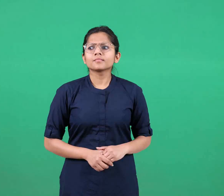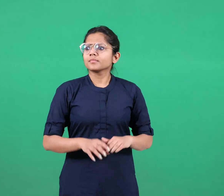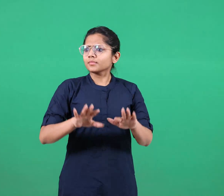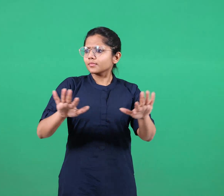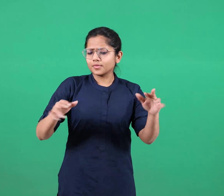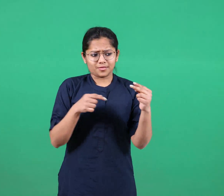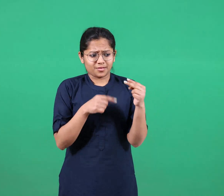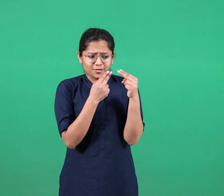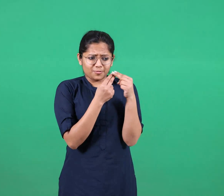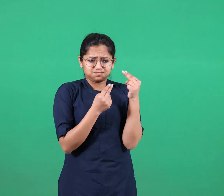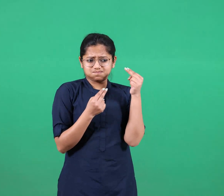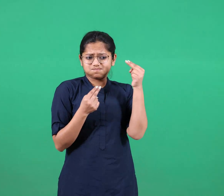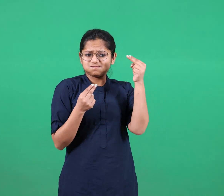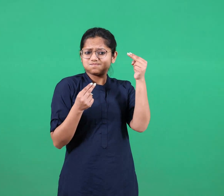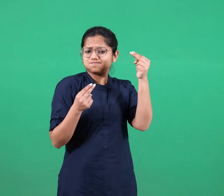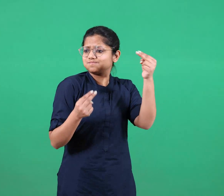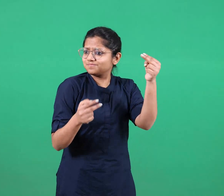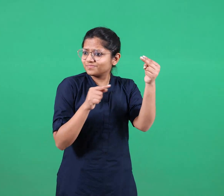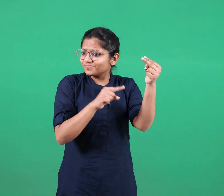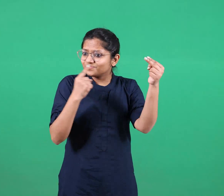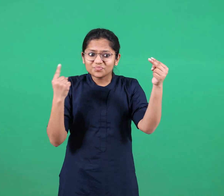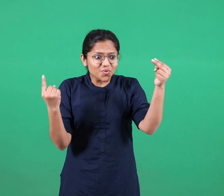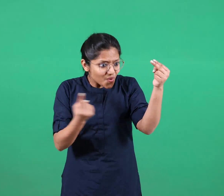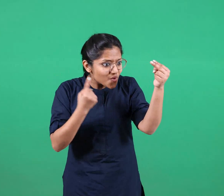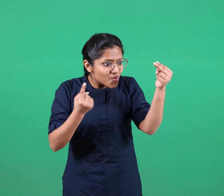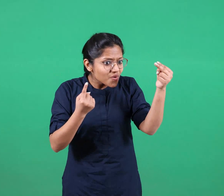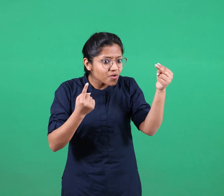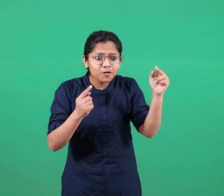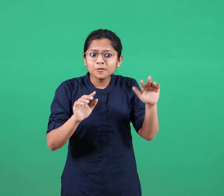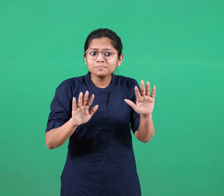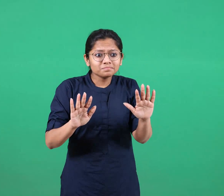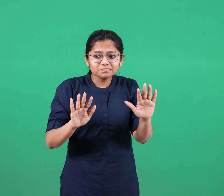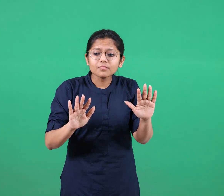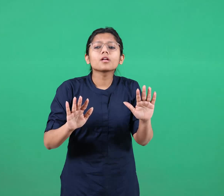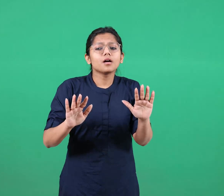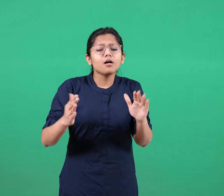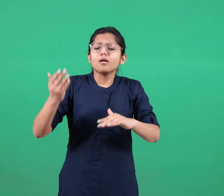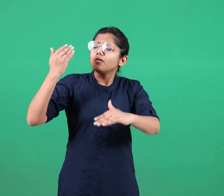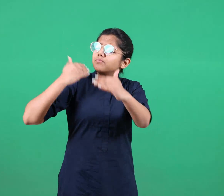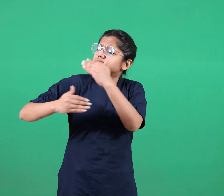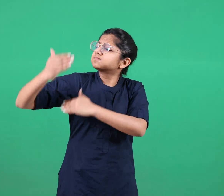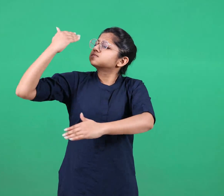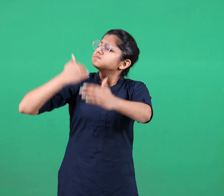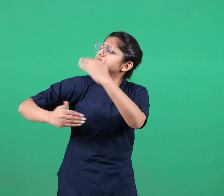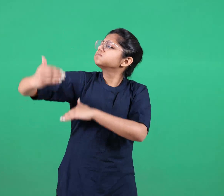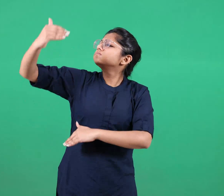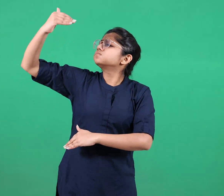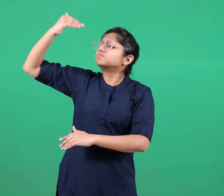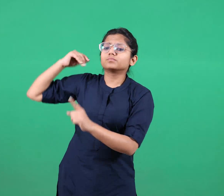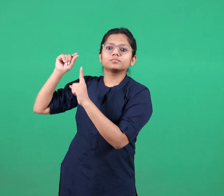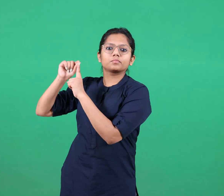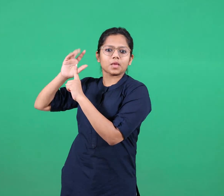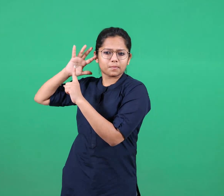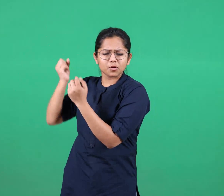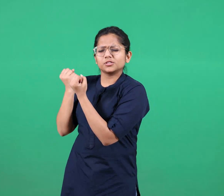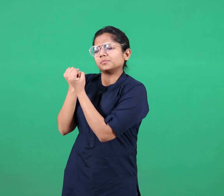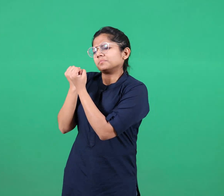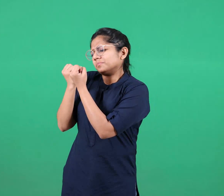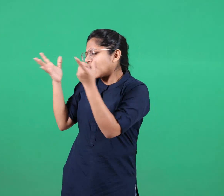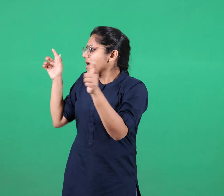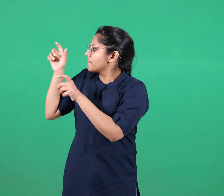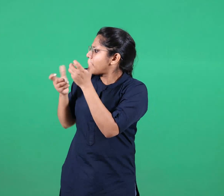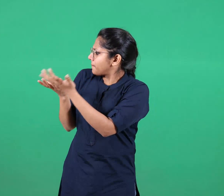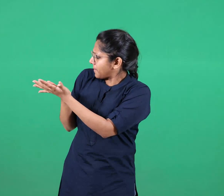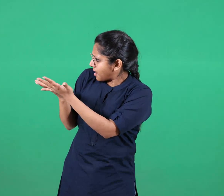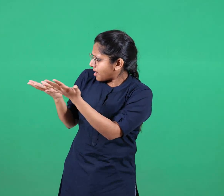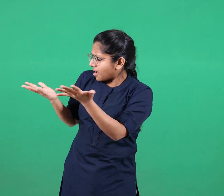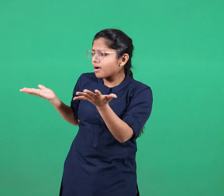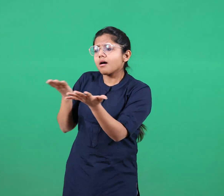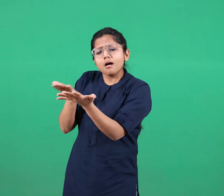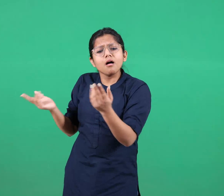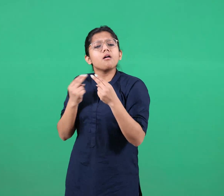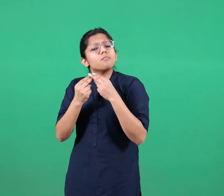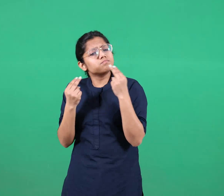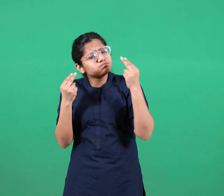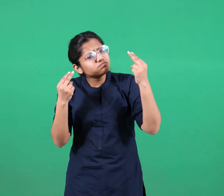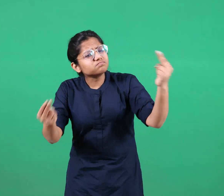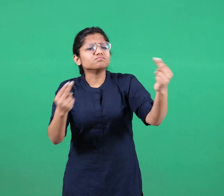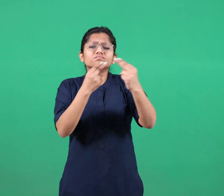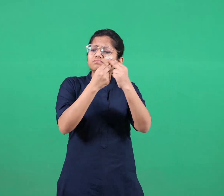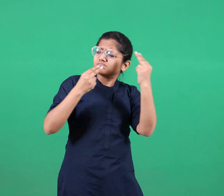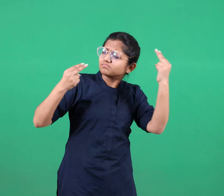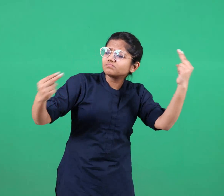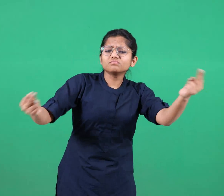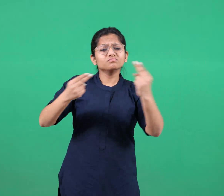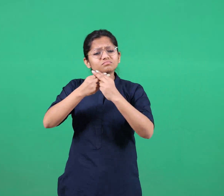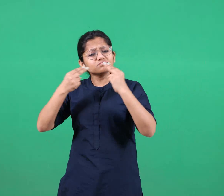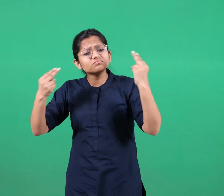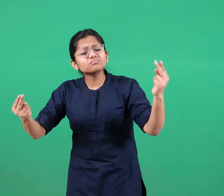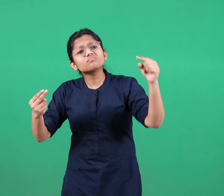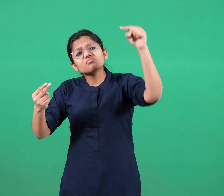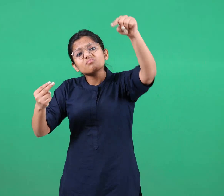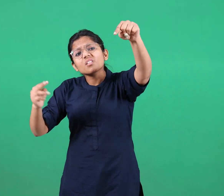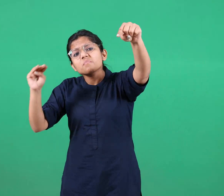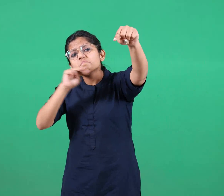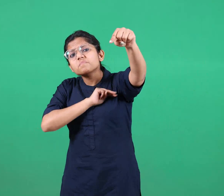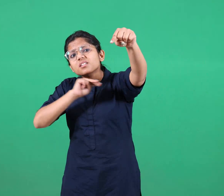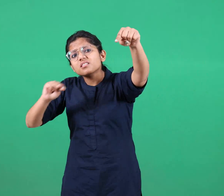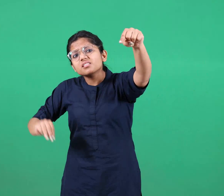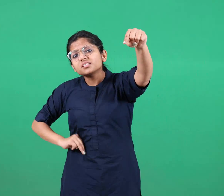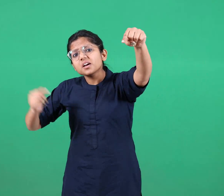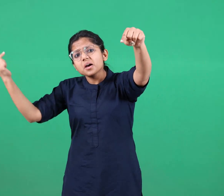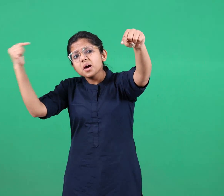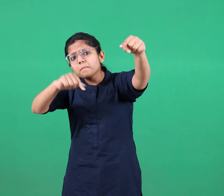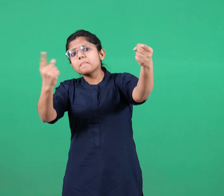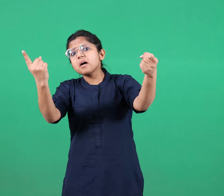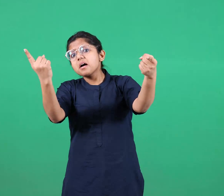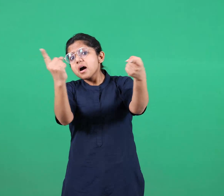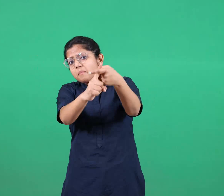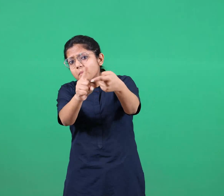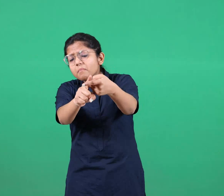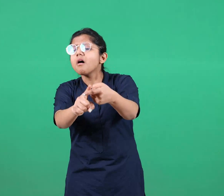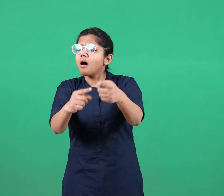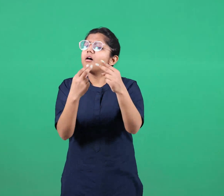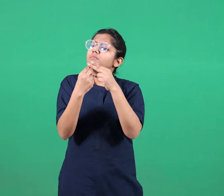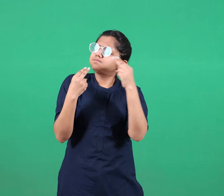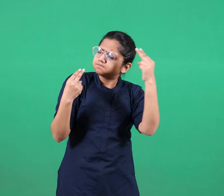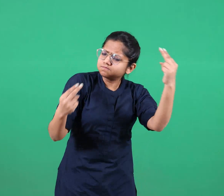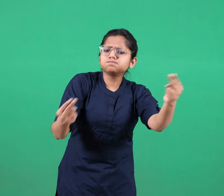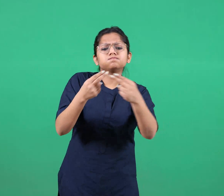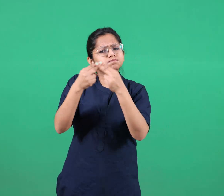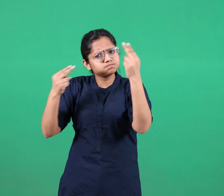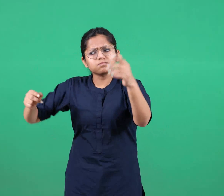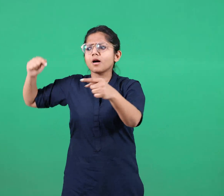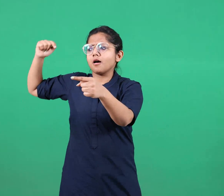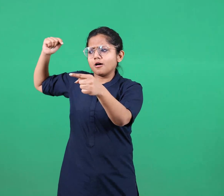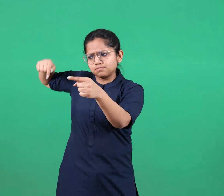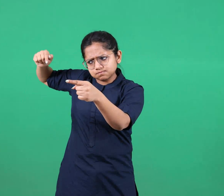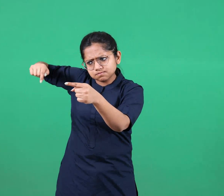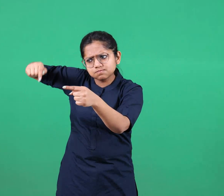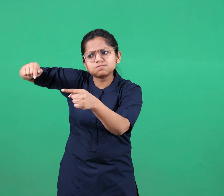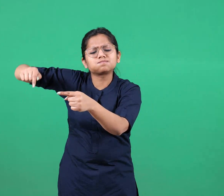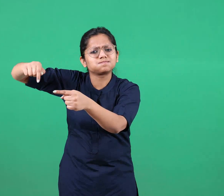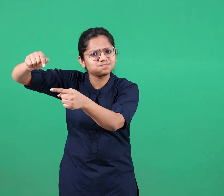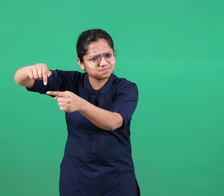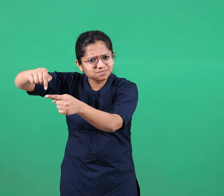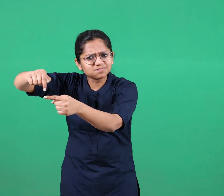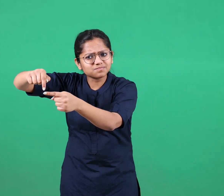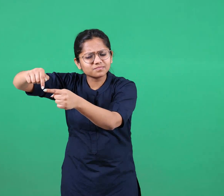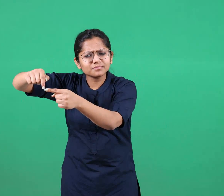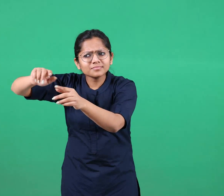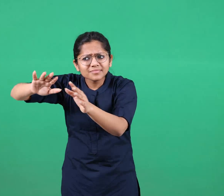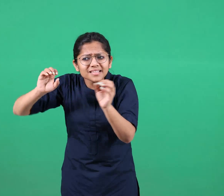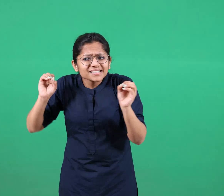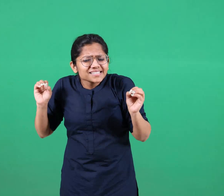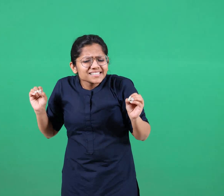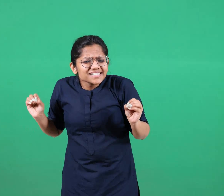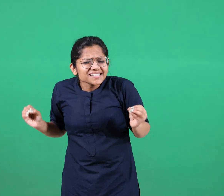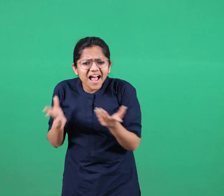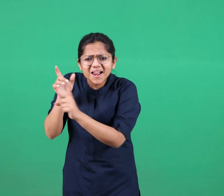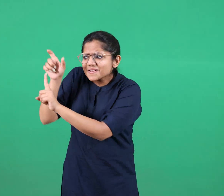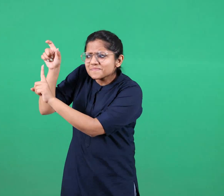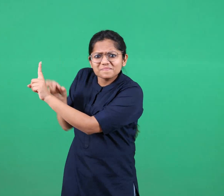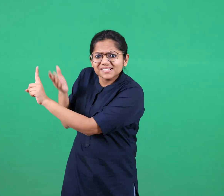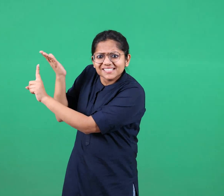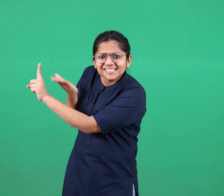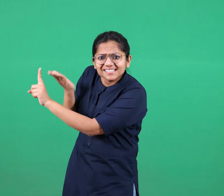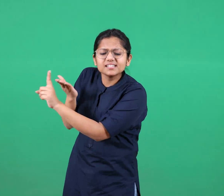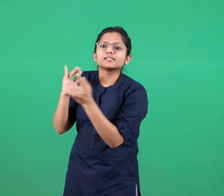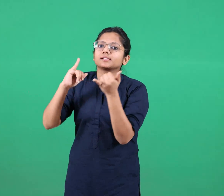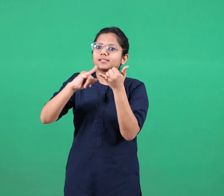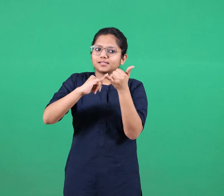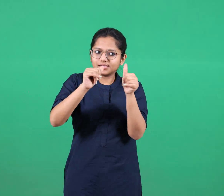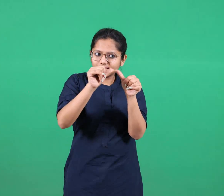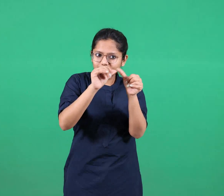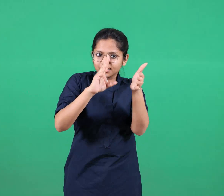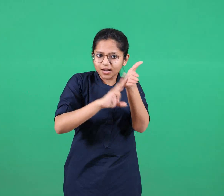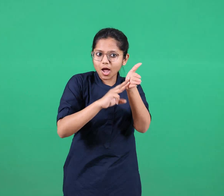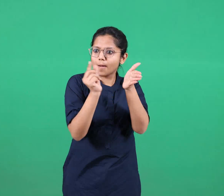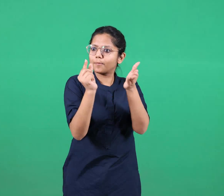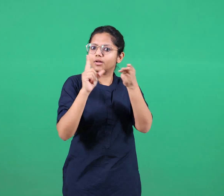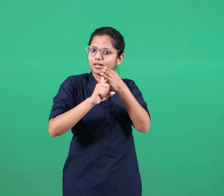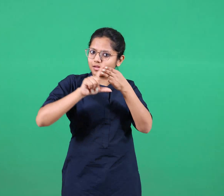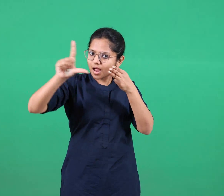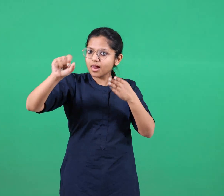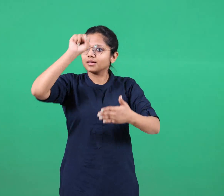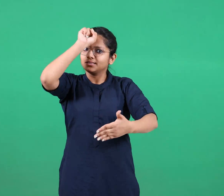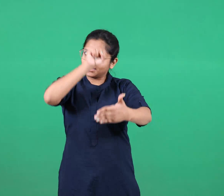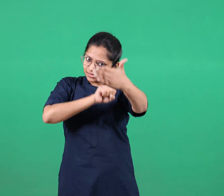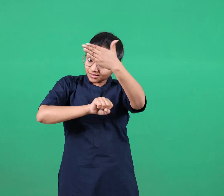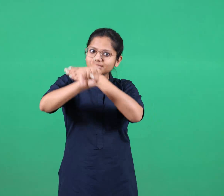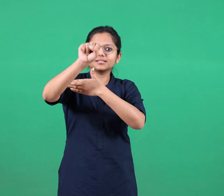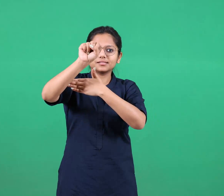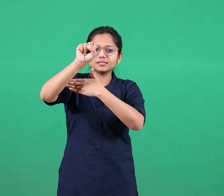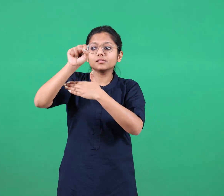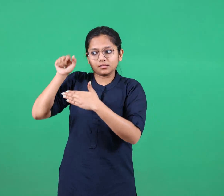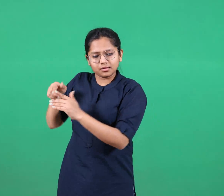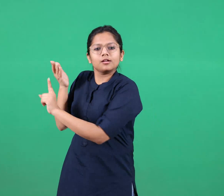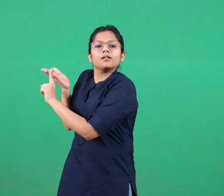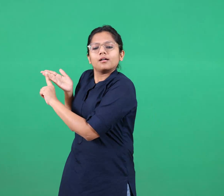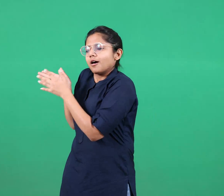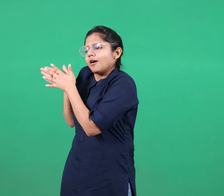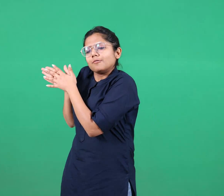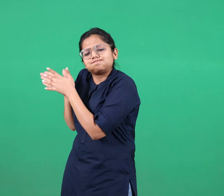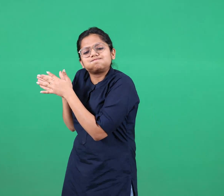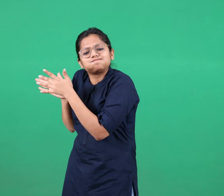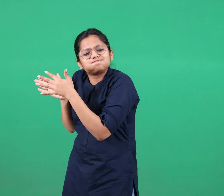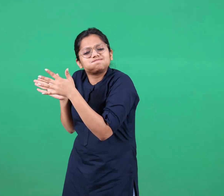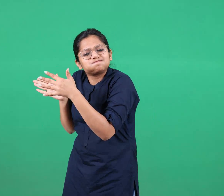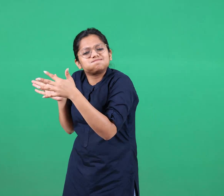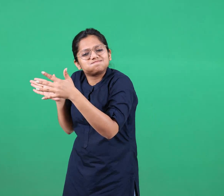Indeed, all the prophets from Samuel on, as many as have spoken, have proclaimed these days.